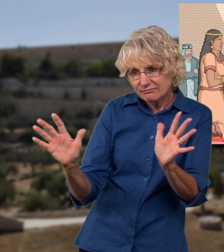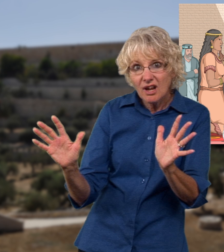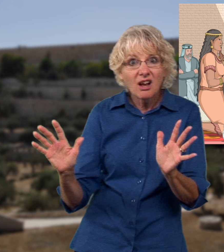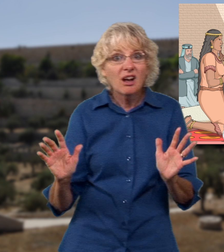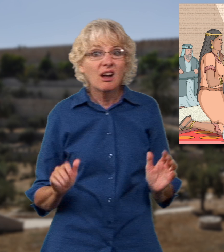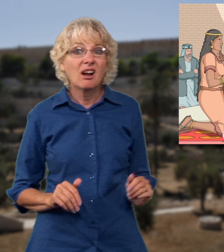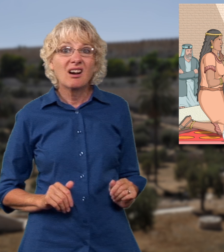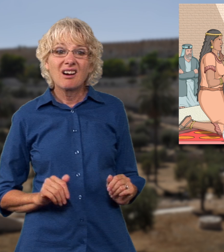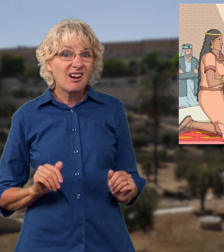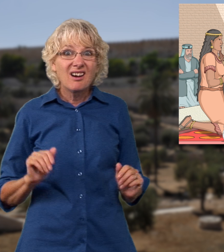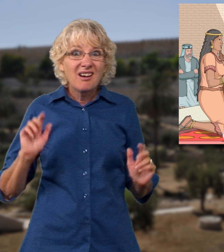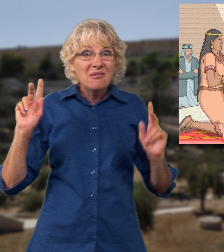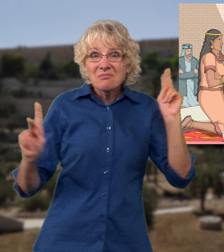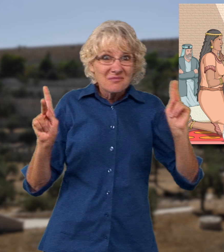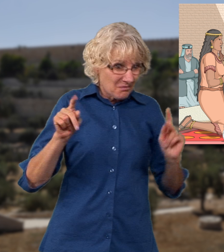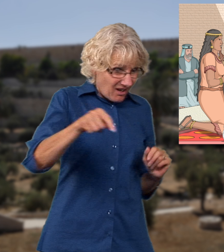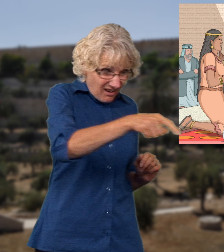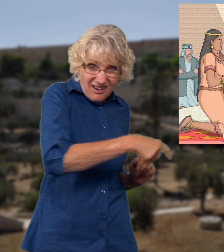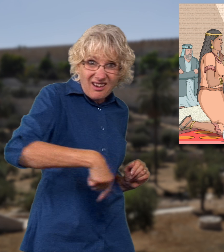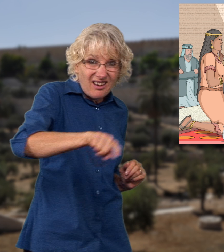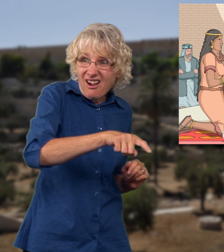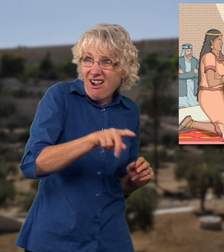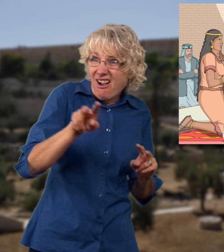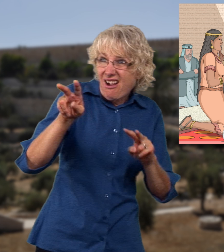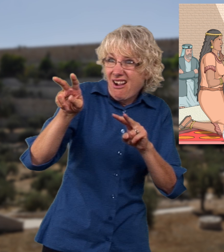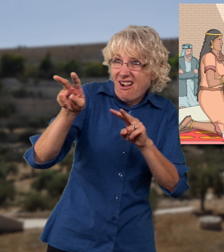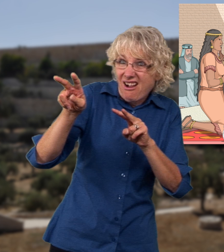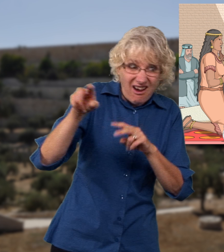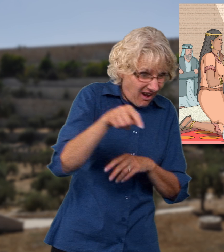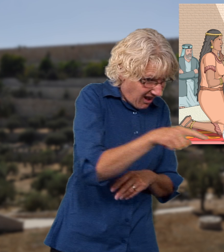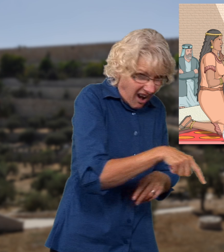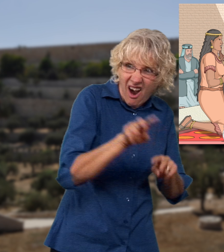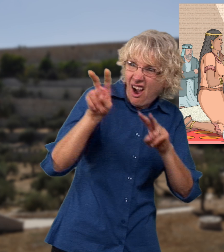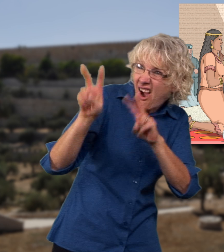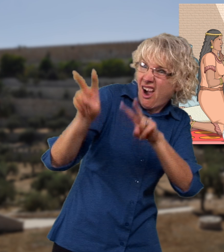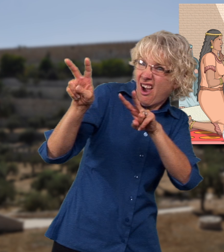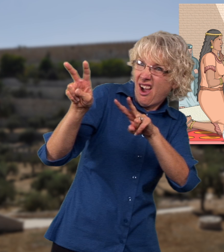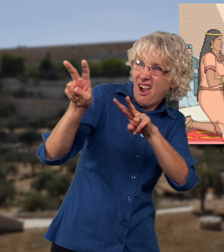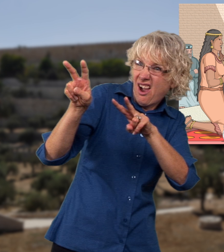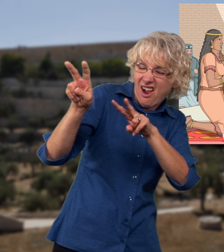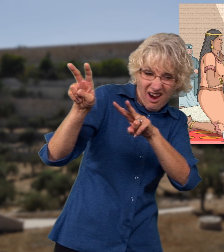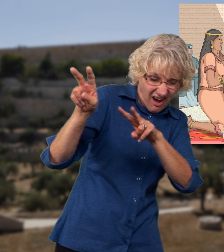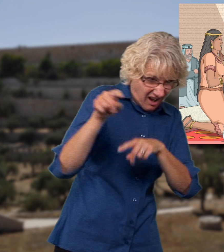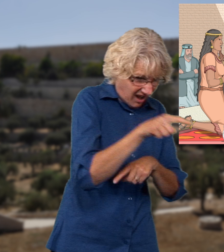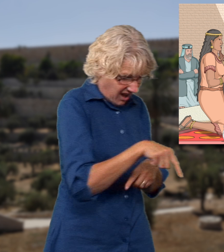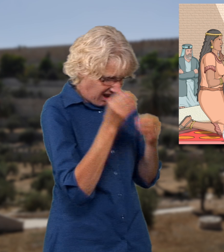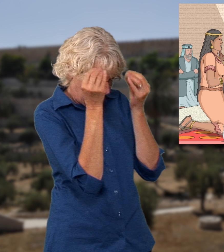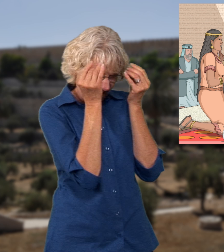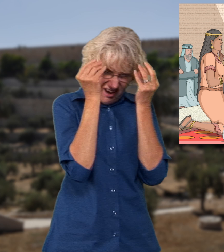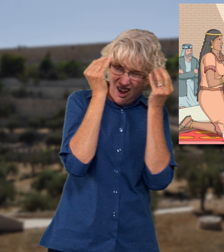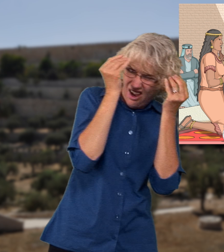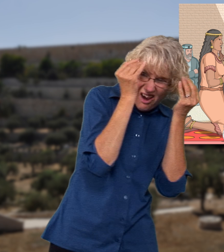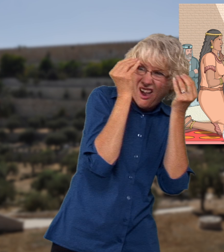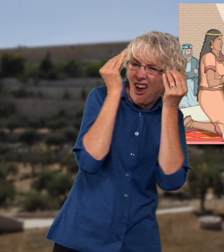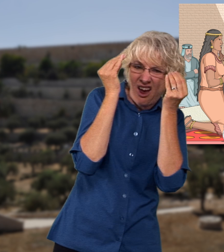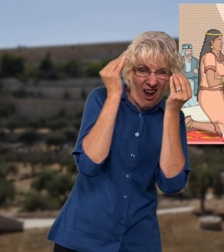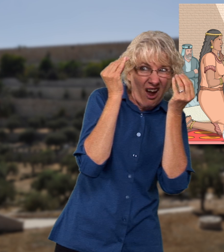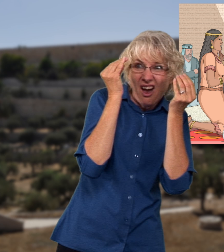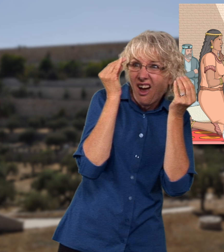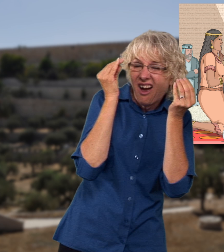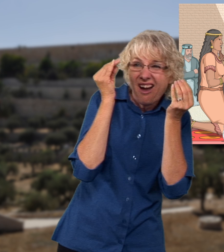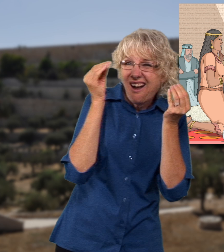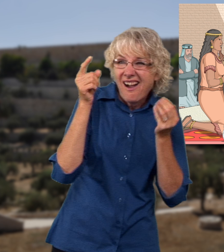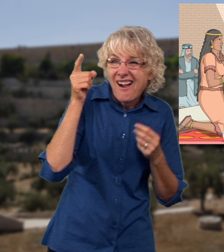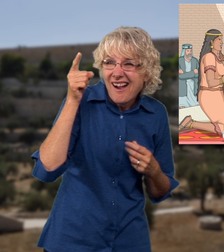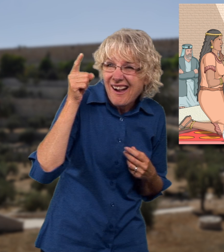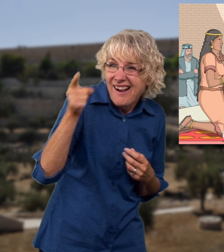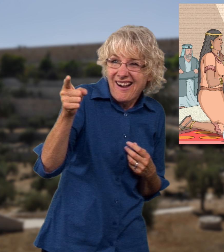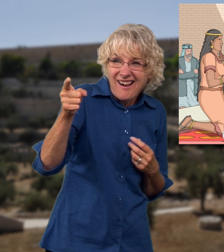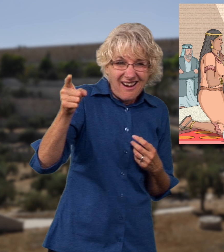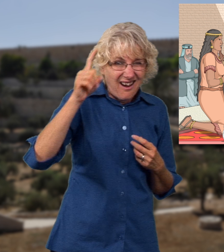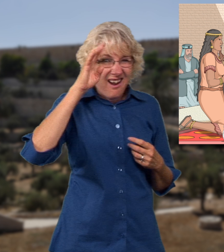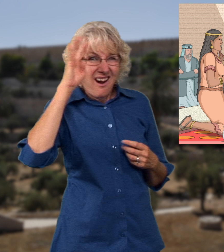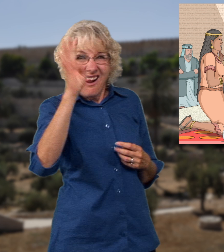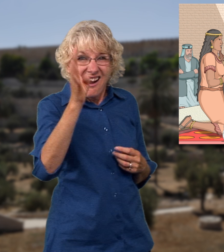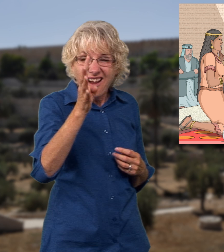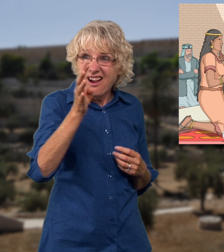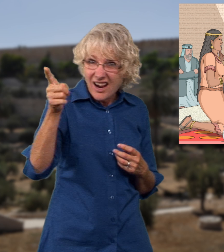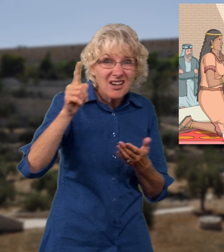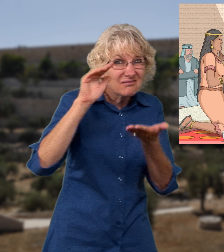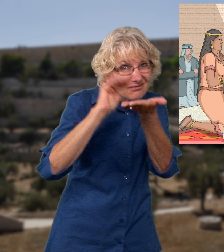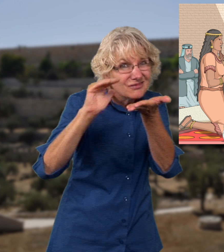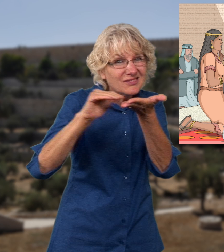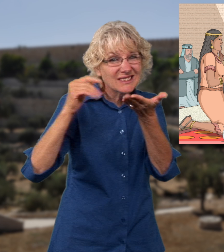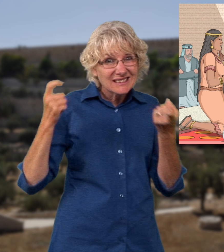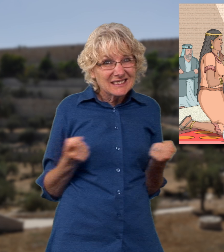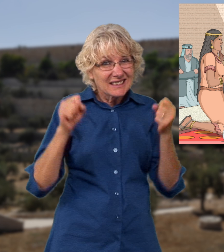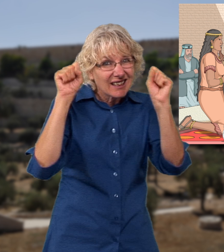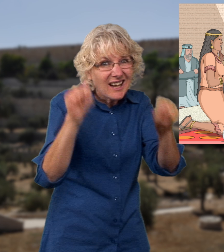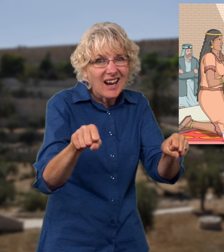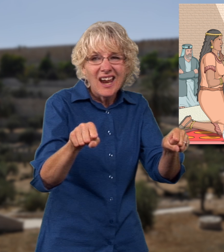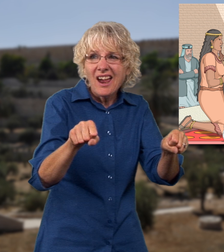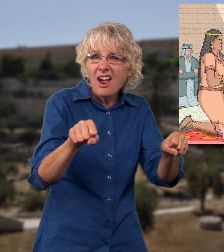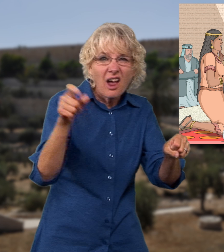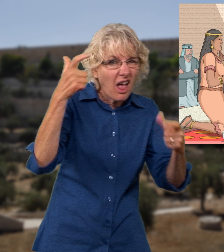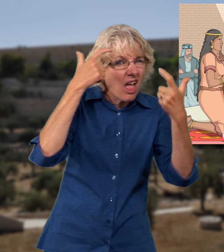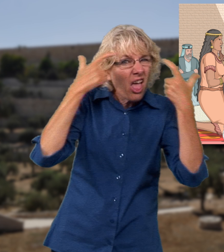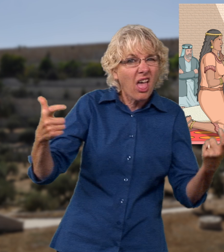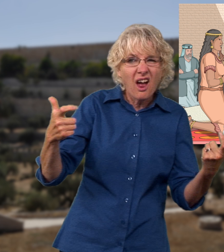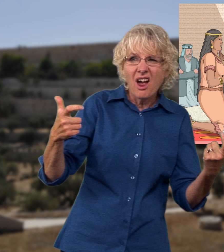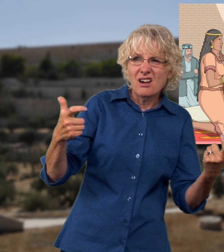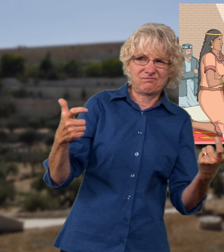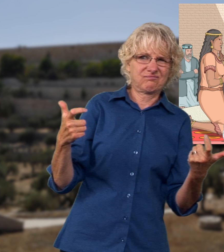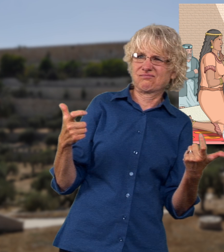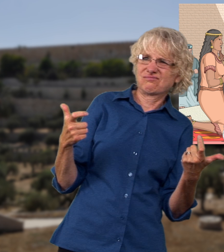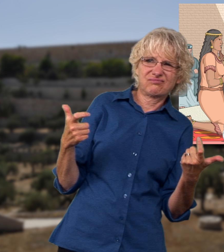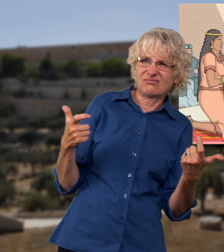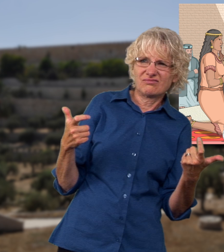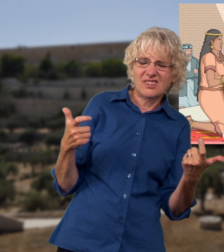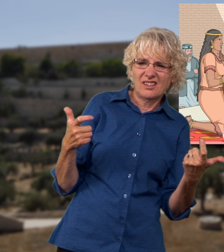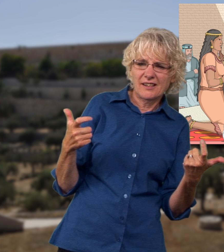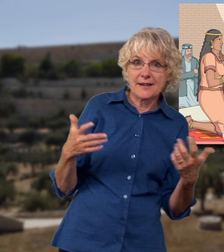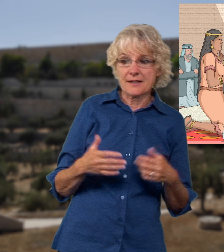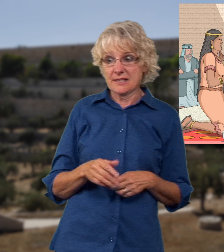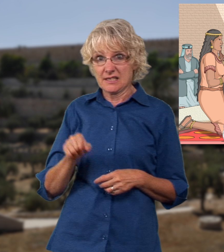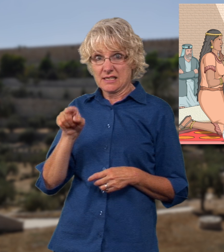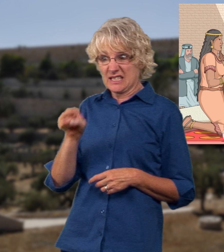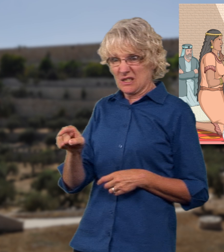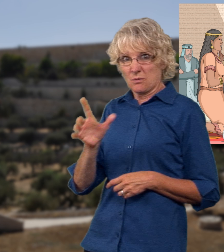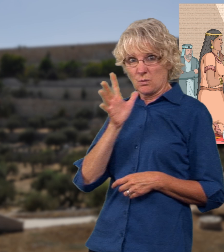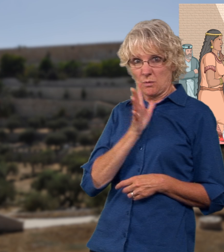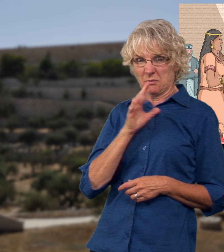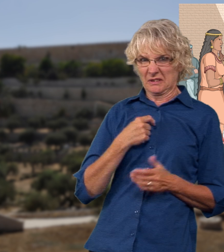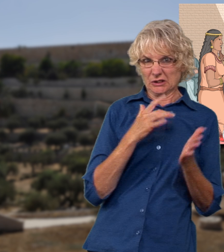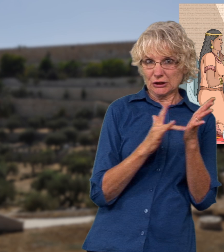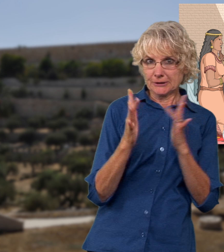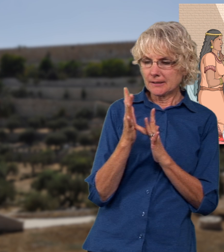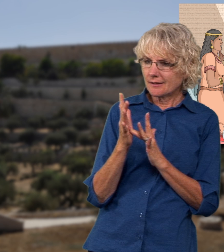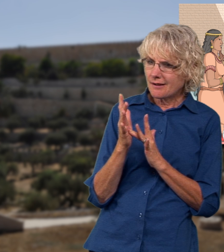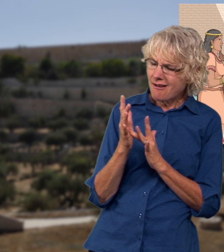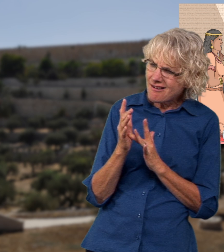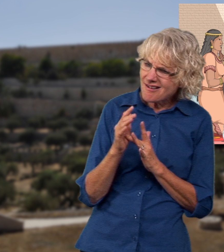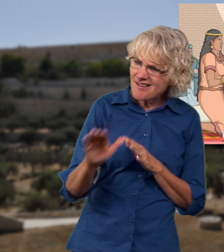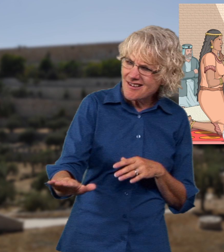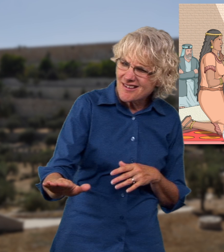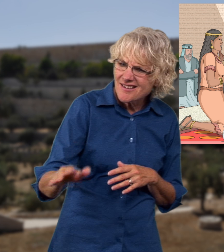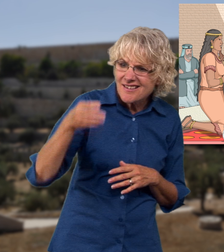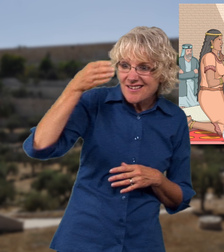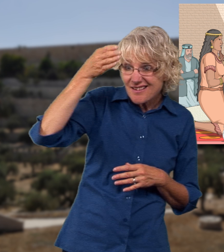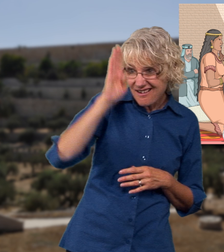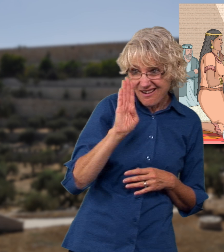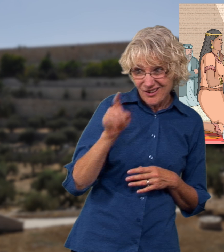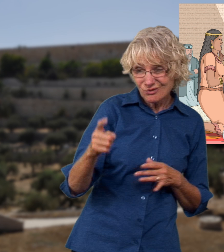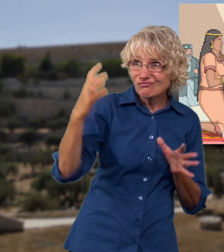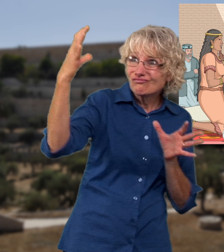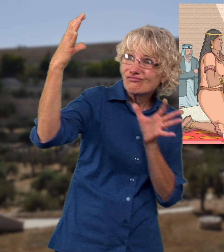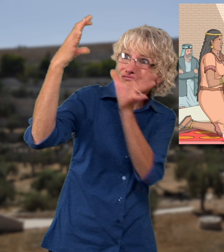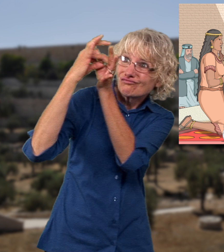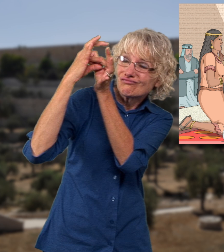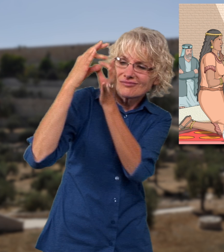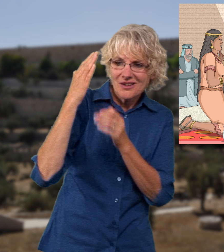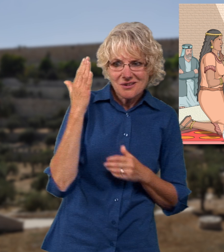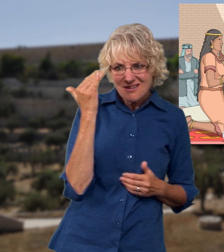But those at the table began to say to themselves, “Who is this who even forgives sins?”